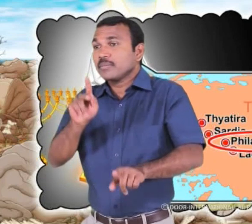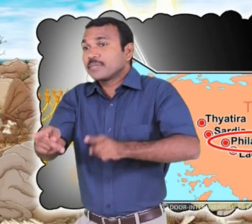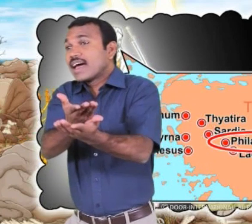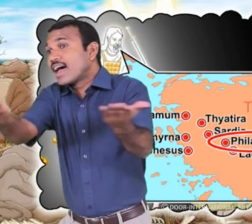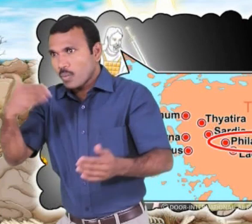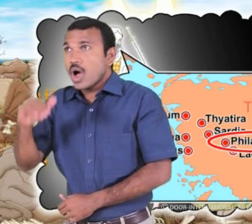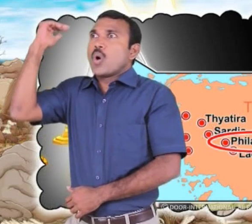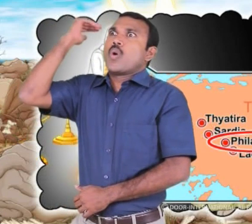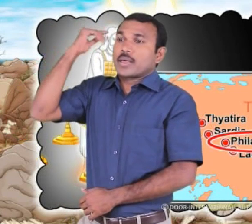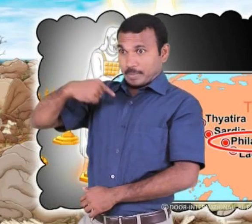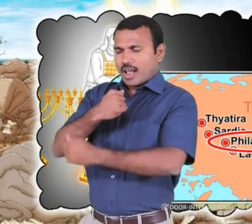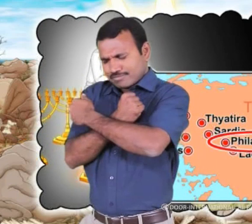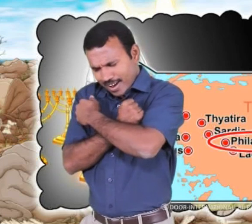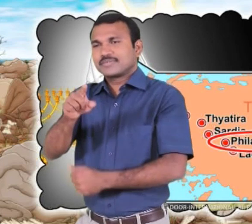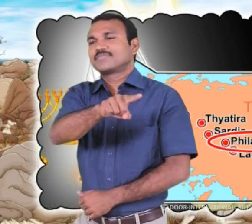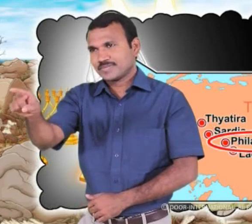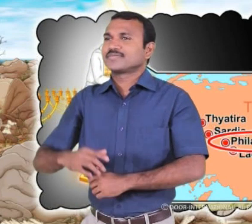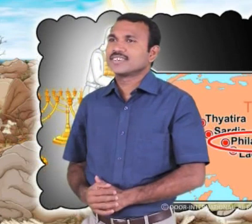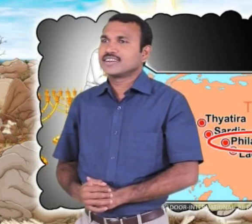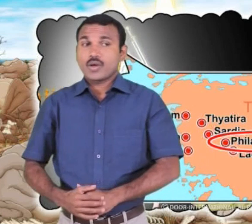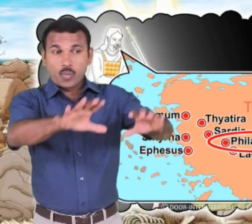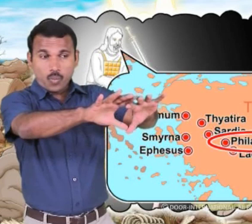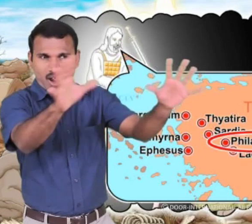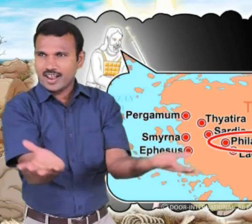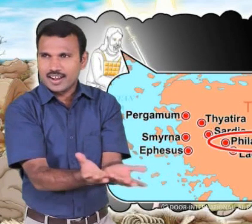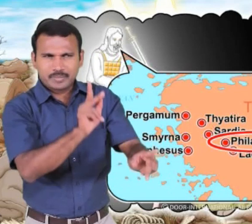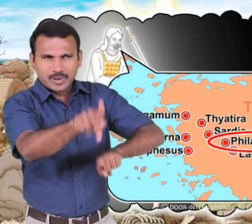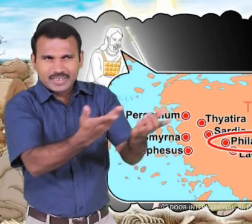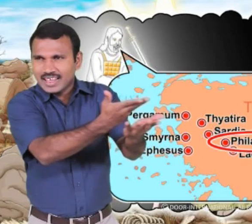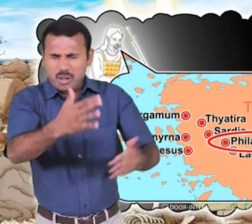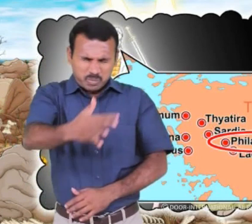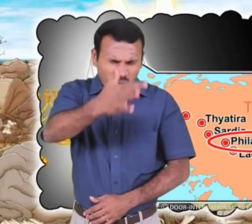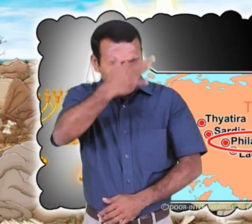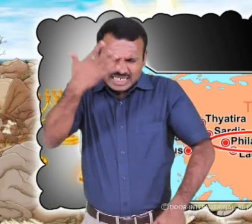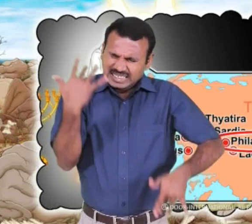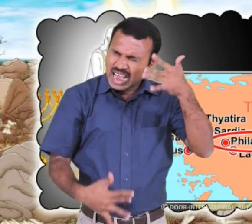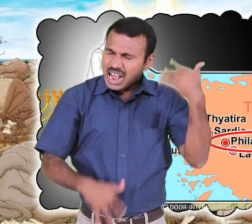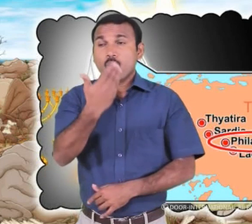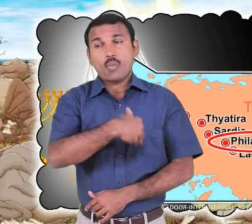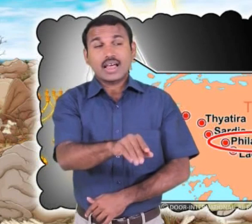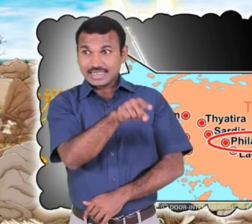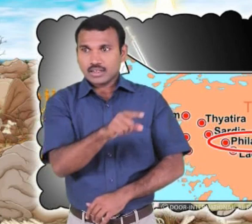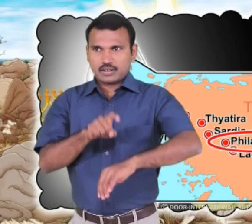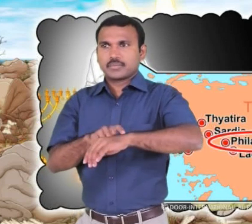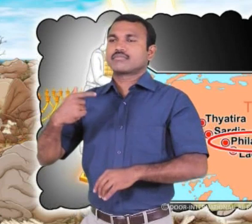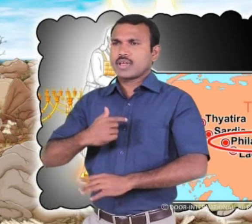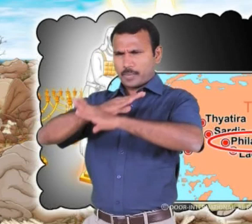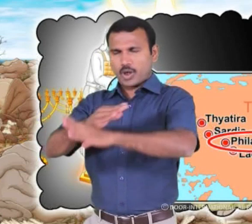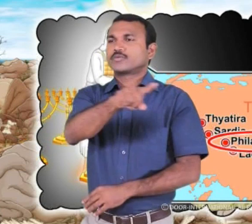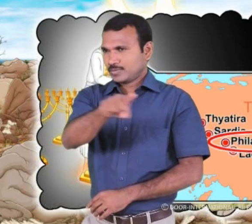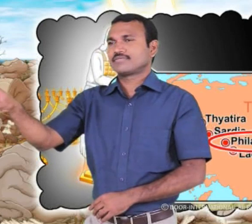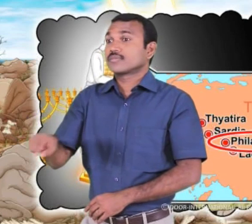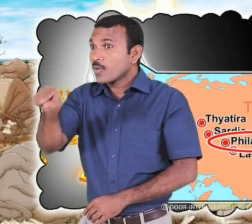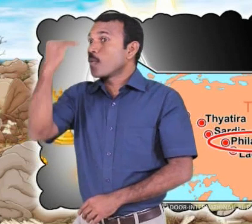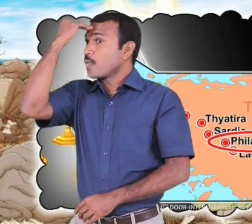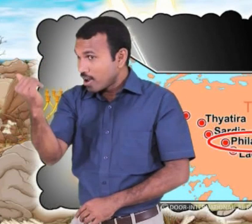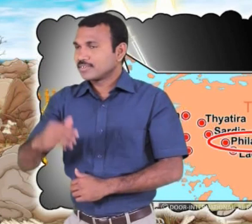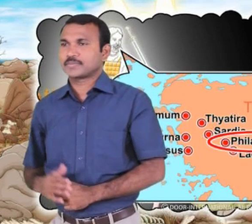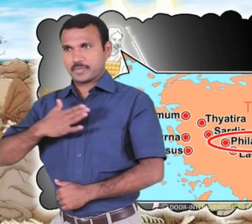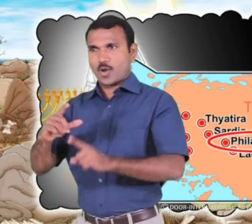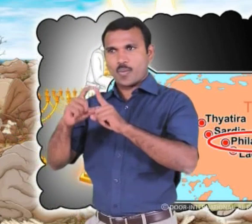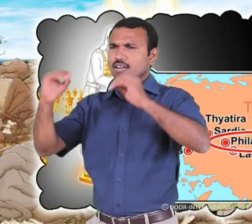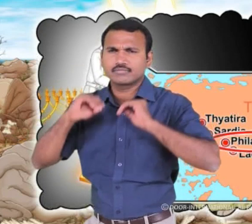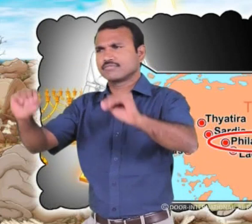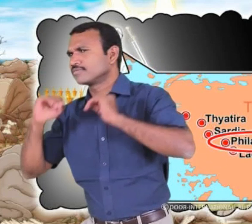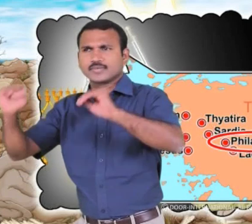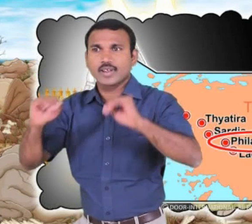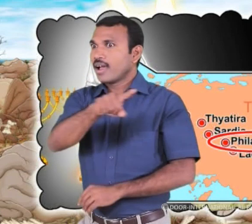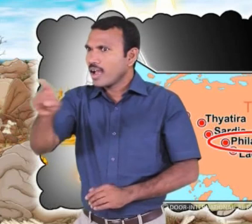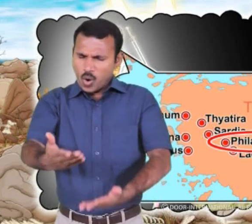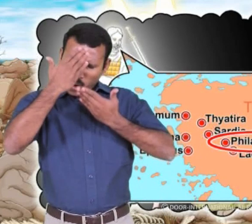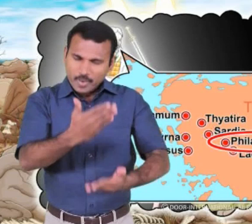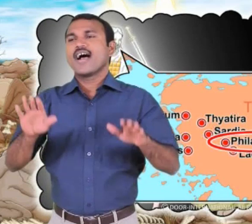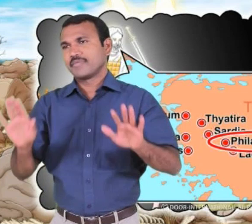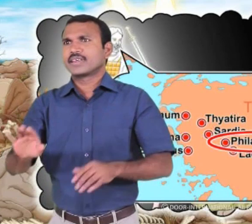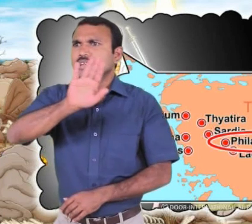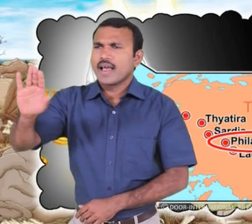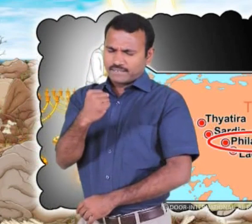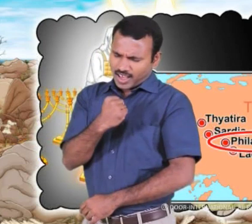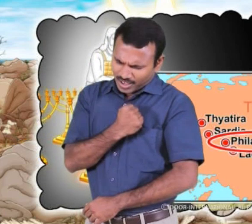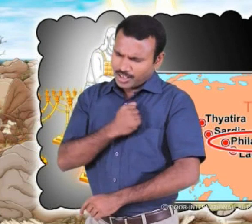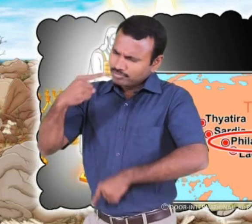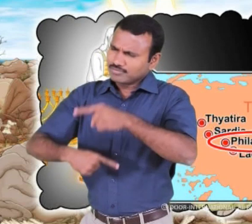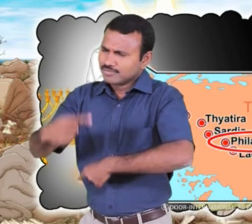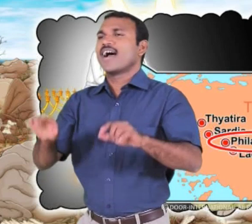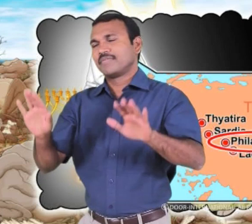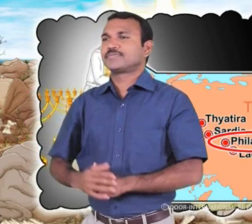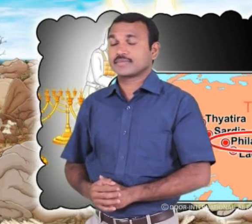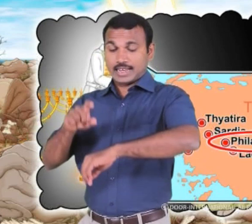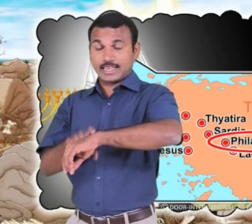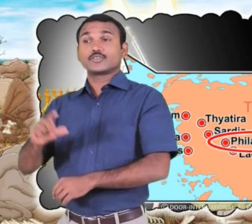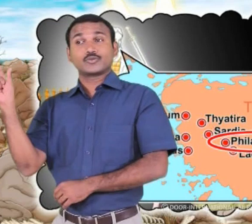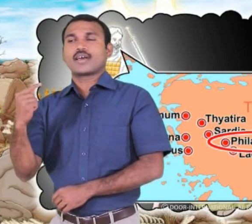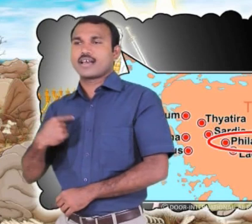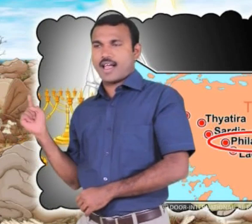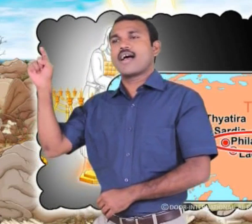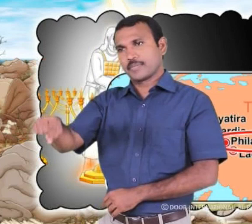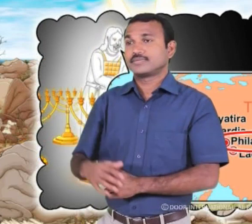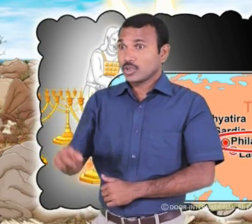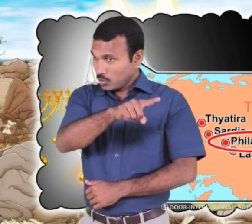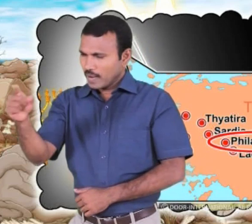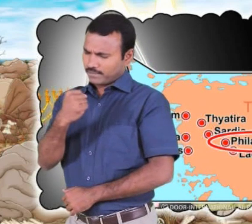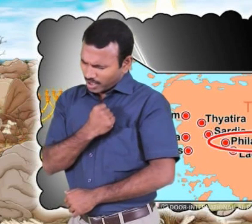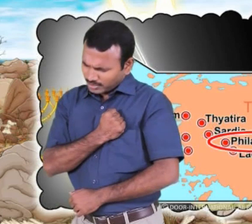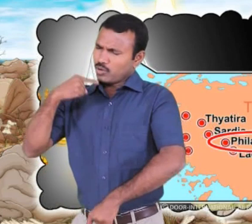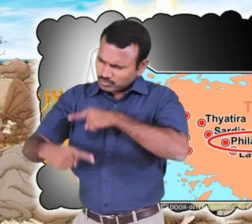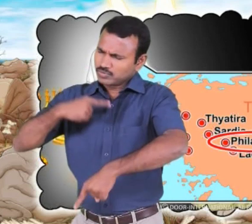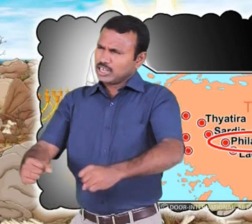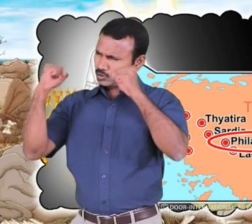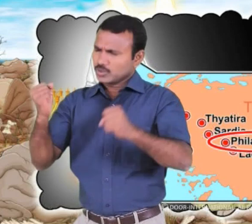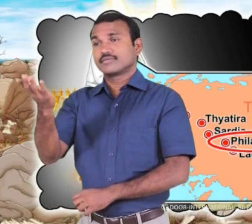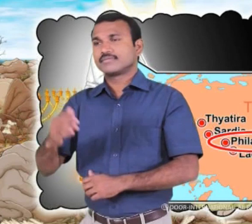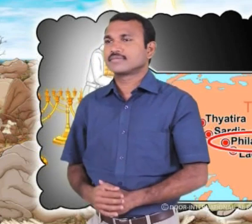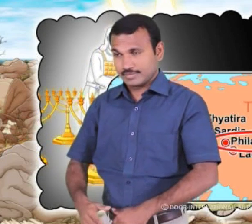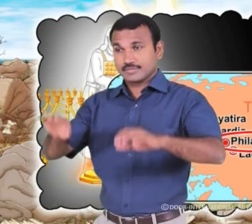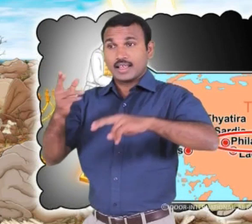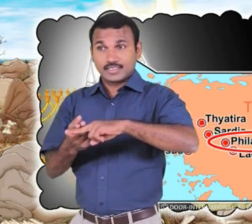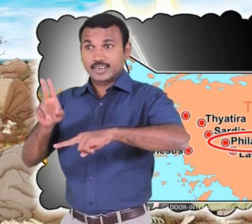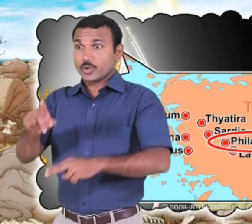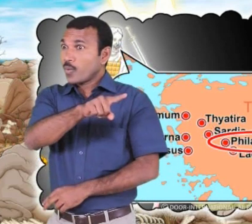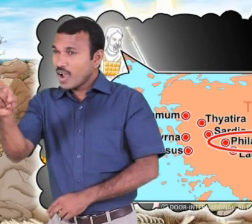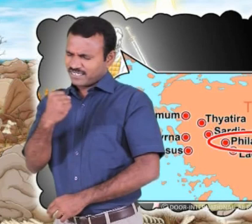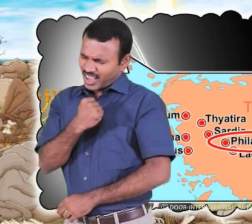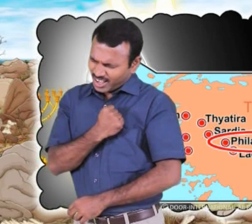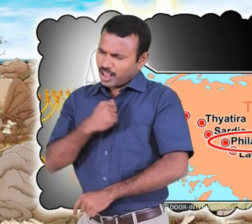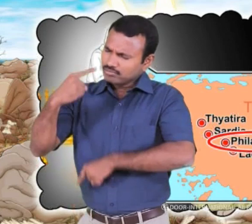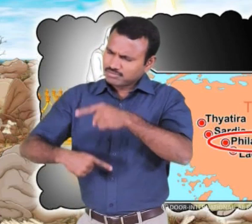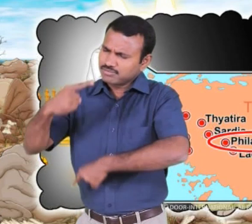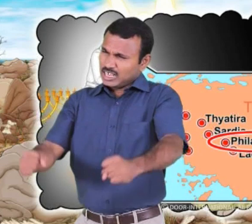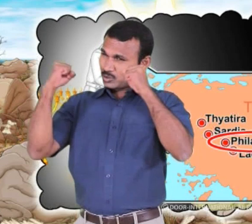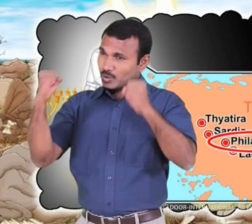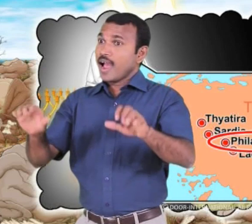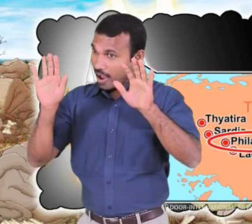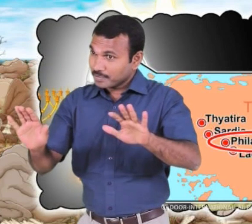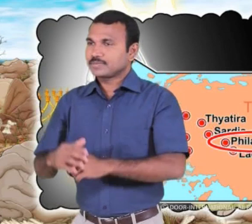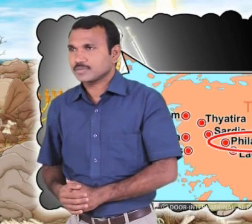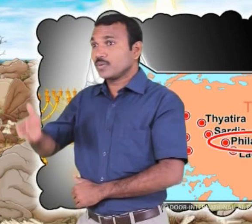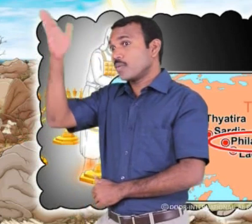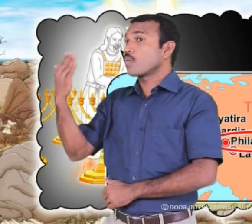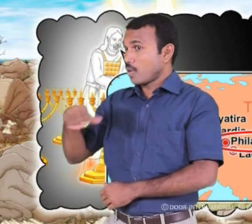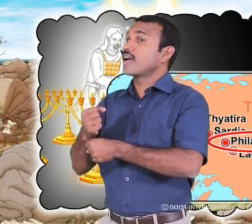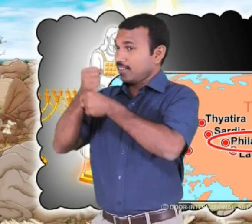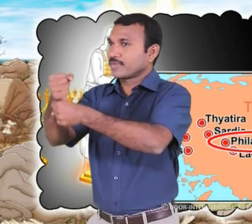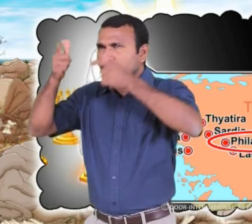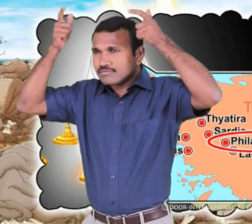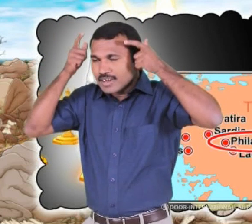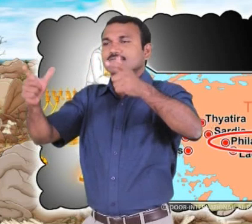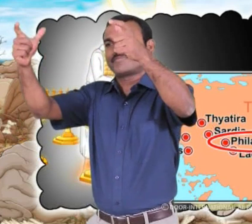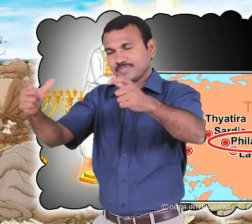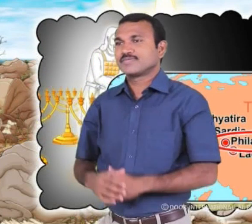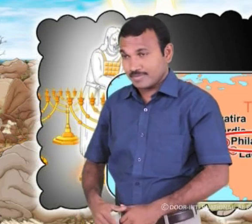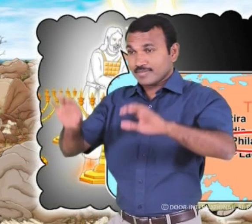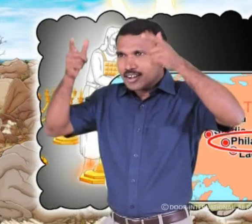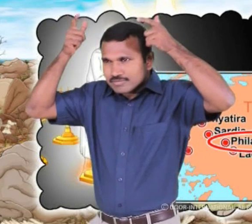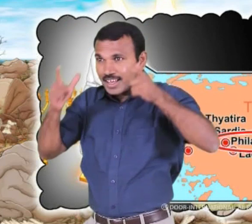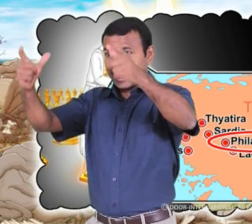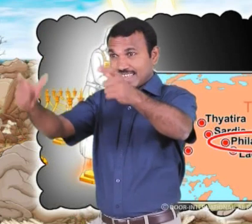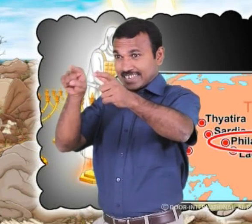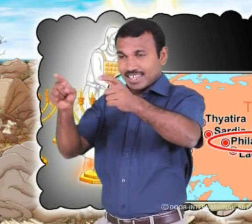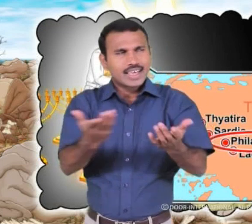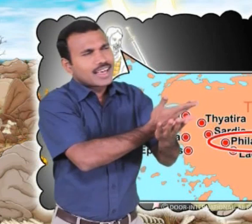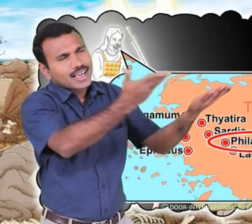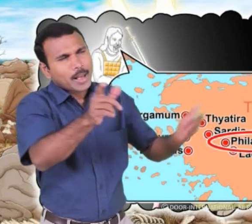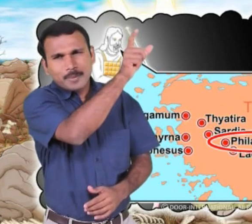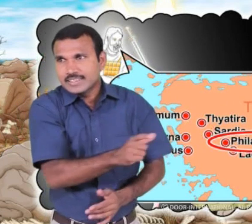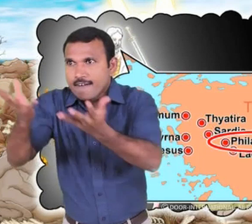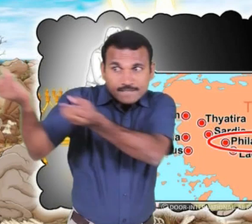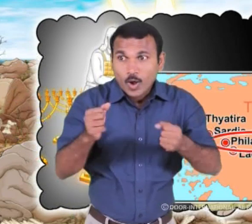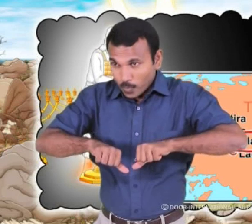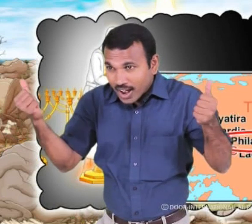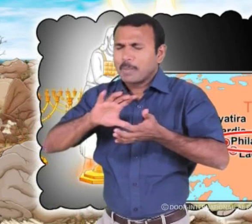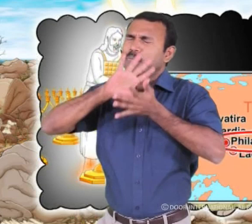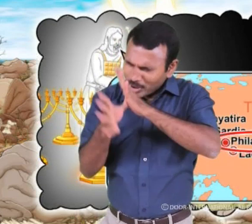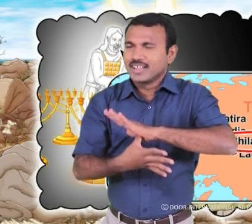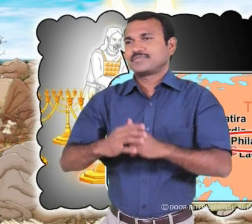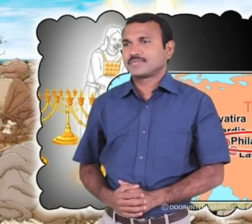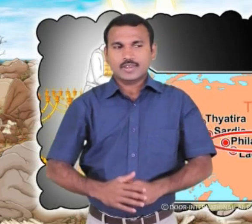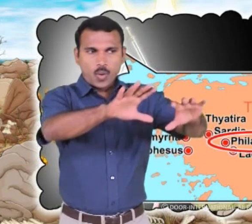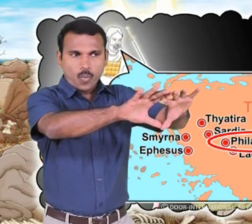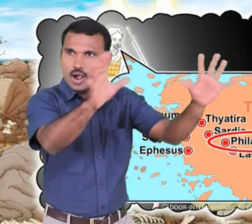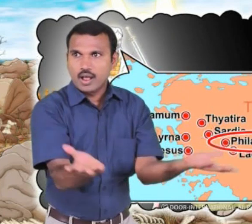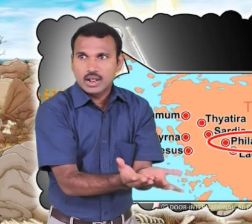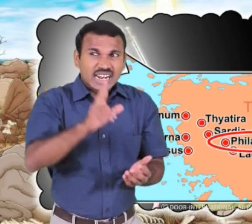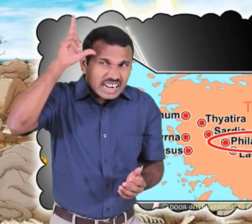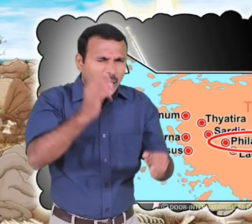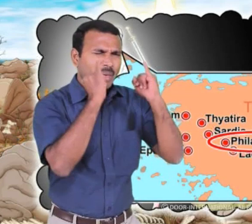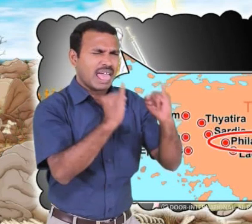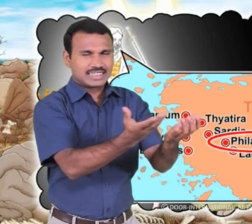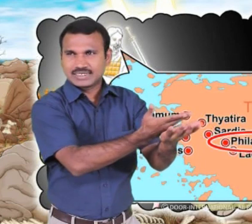Because you have kept My command to persevere, I will also keep you from the hour of testing that is about to come upon the whole world, to test those who dwell on the earth.